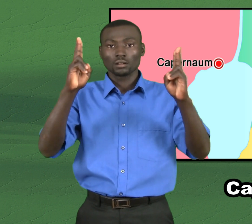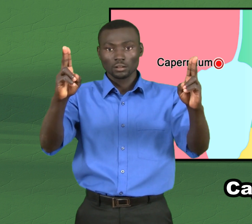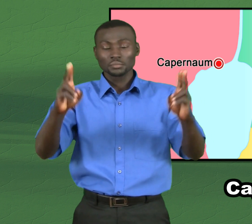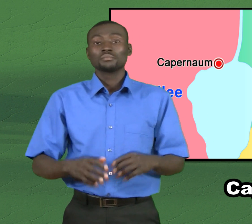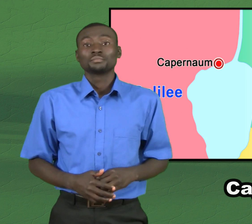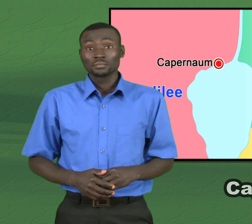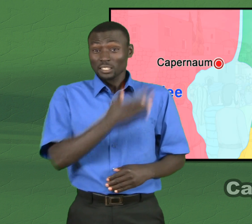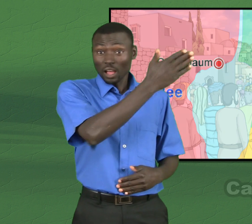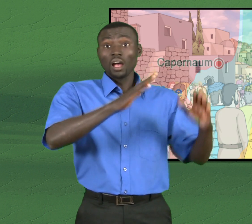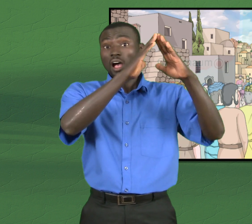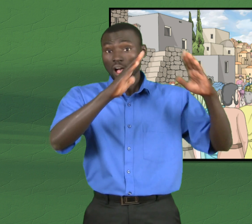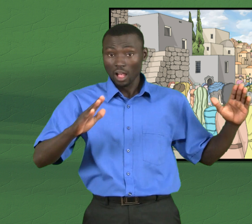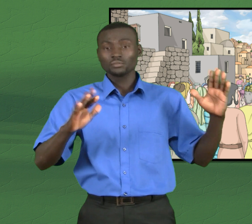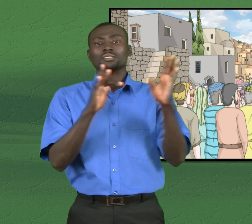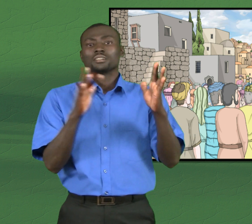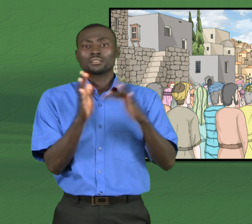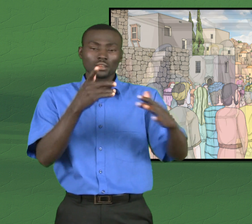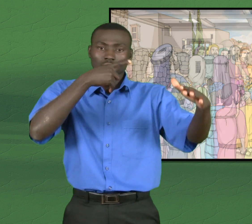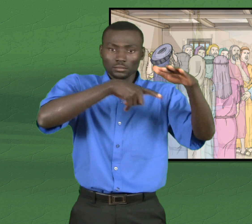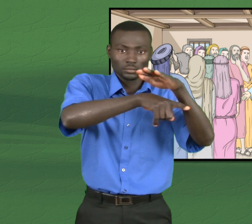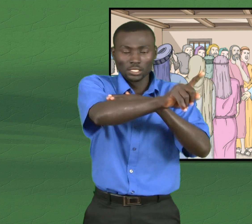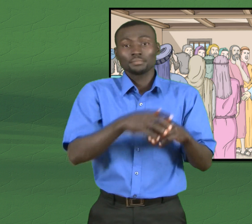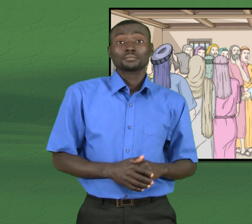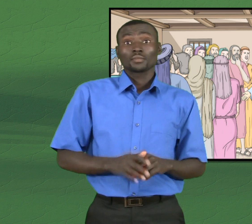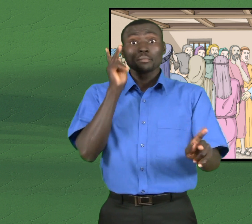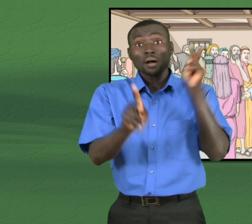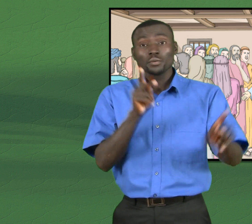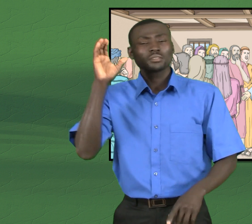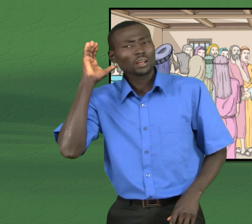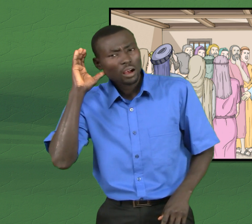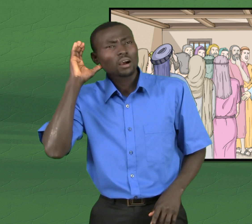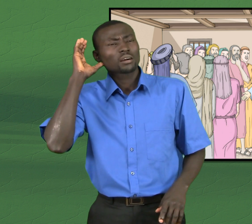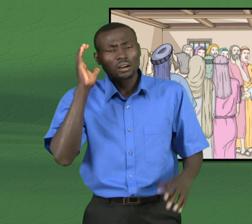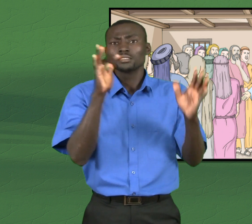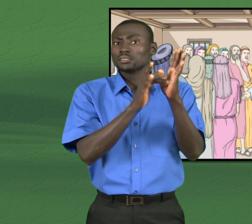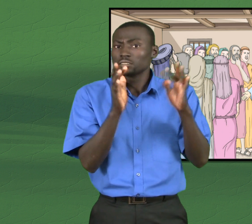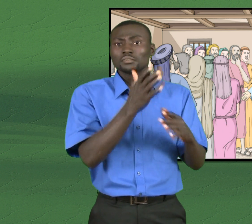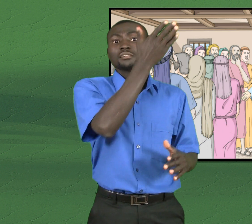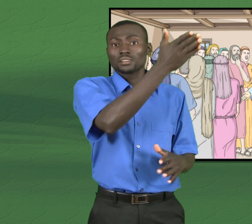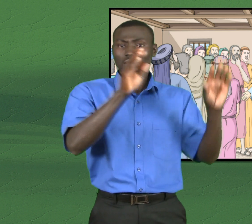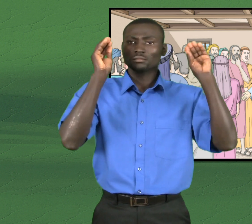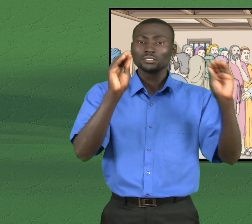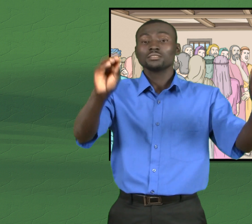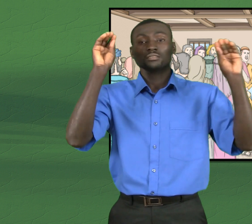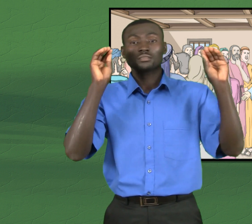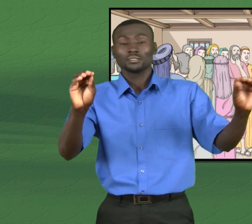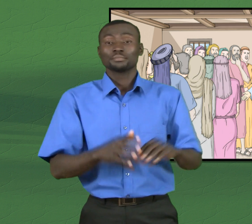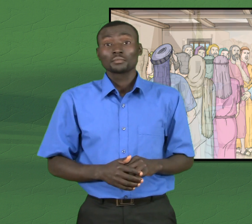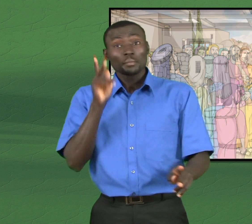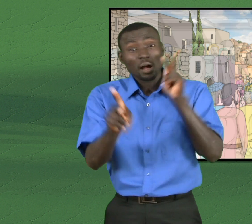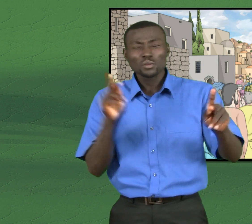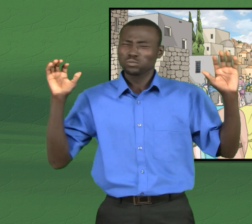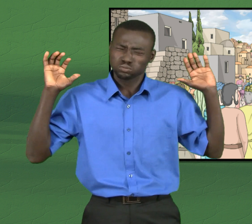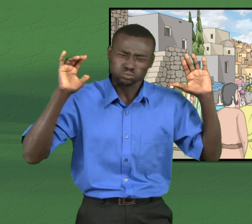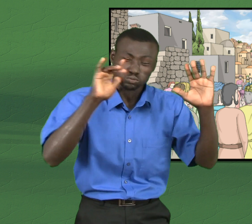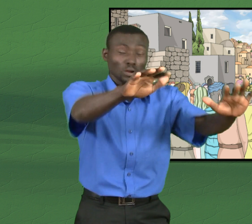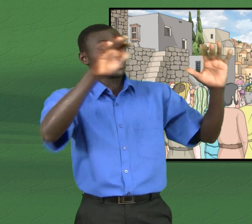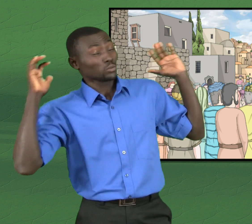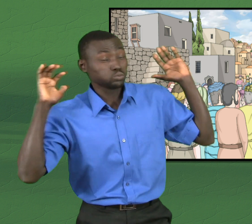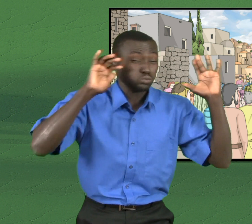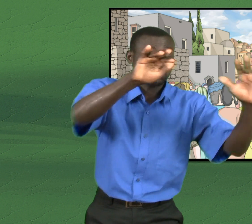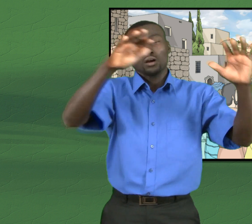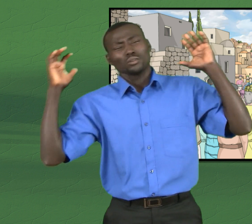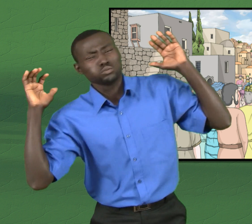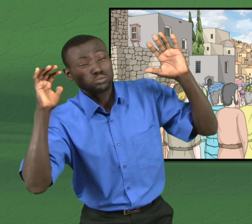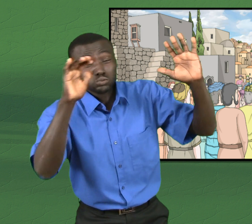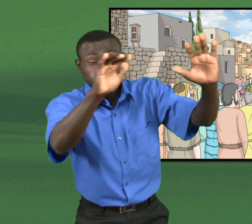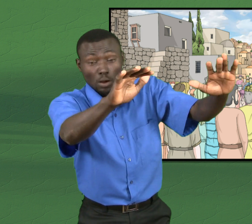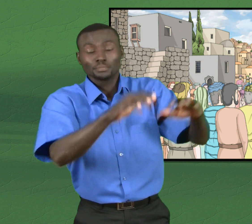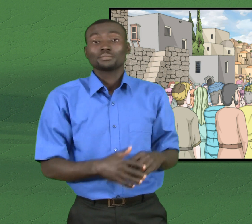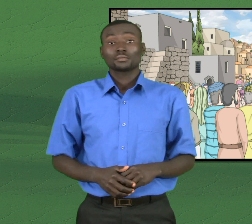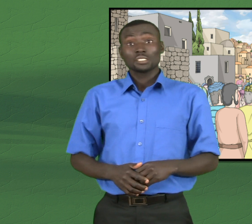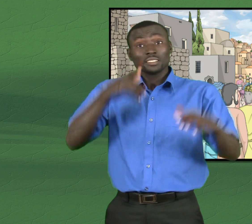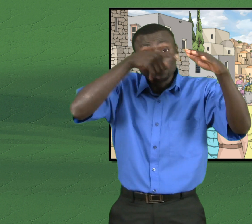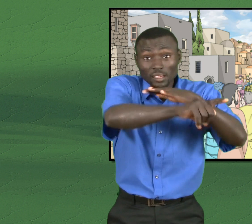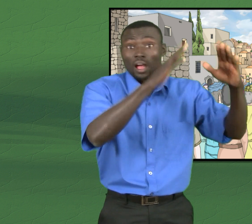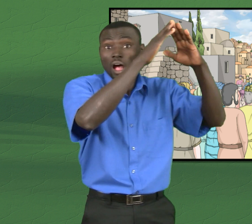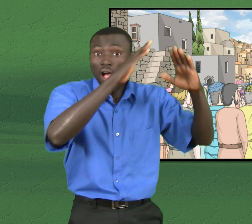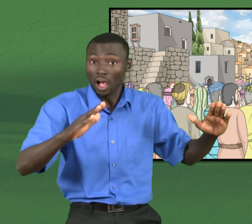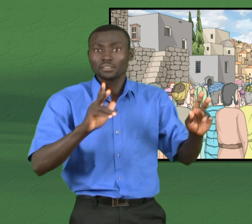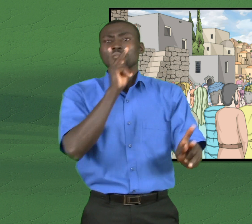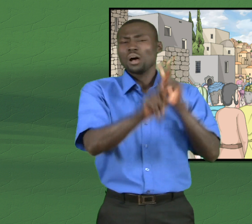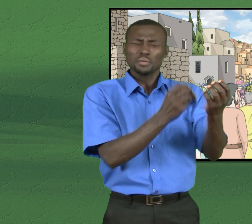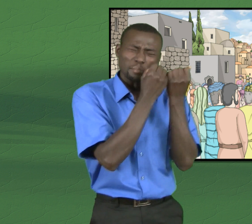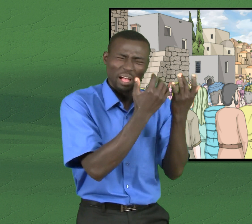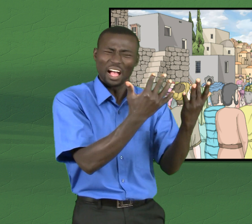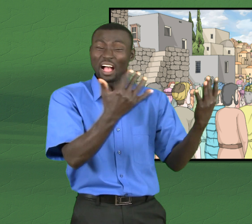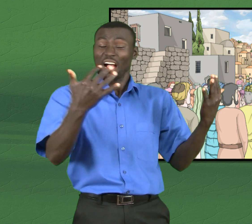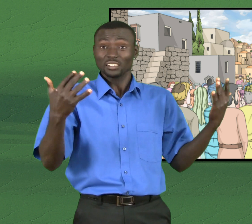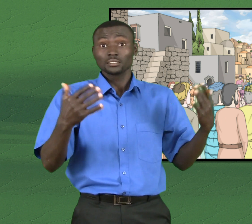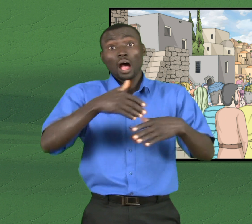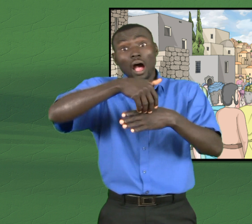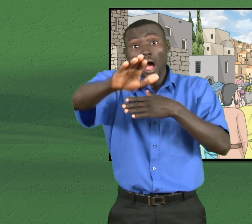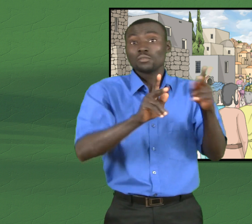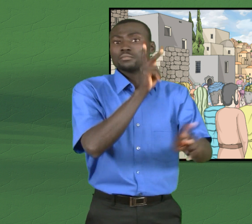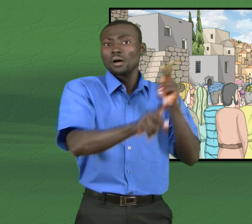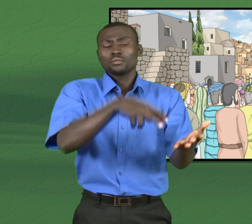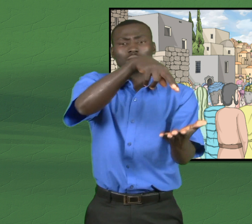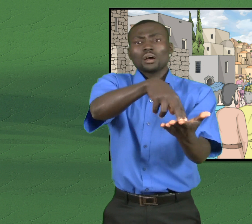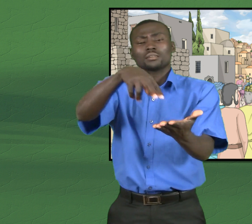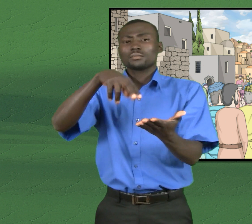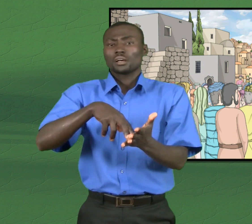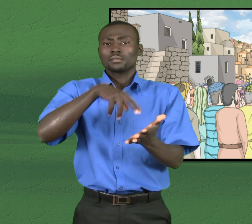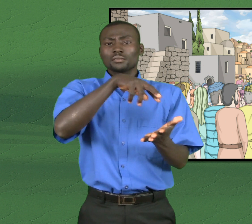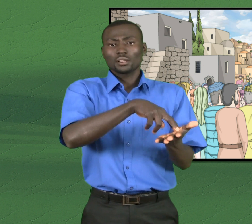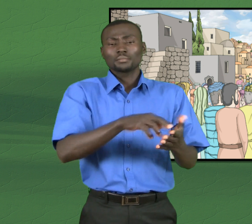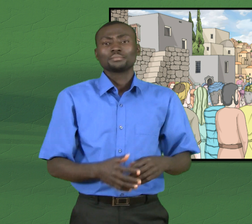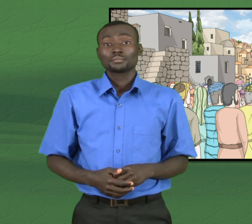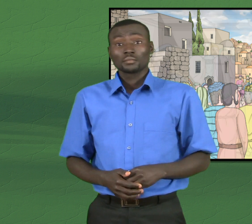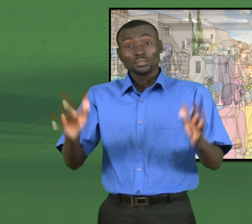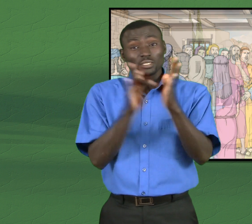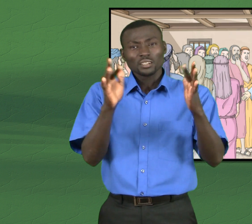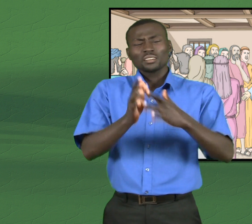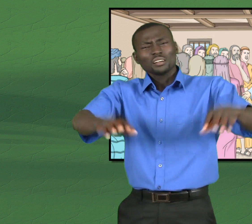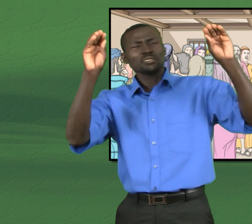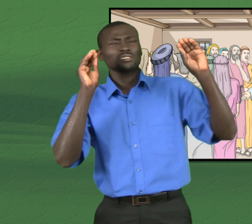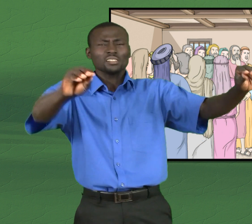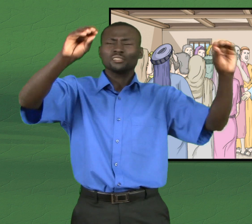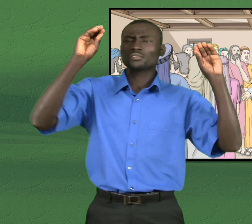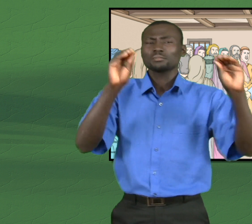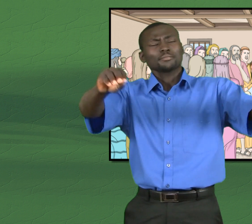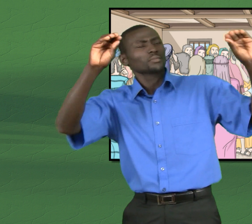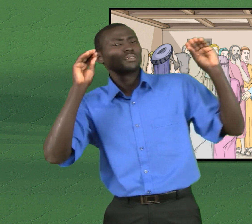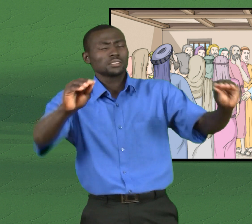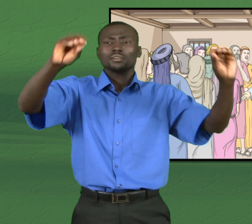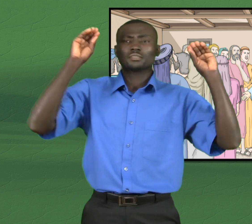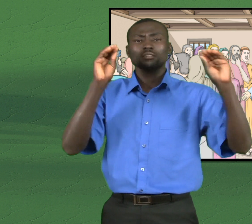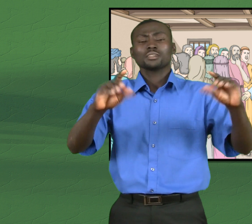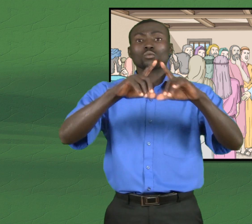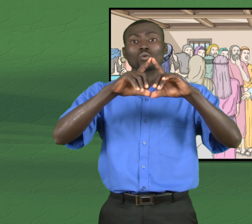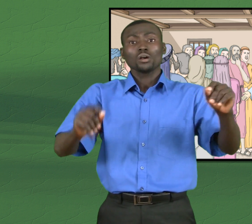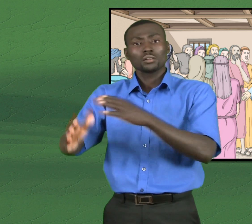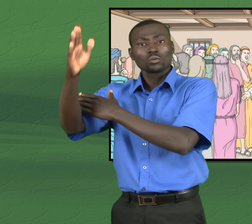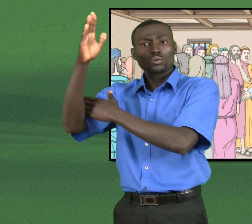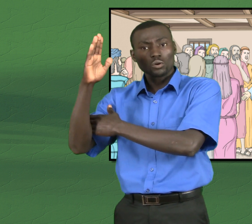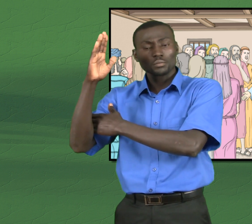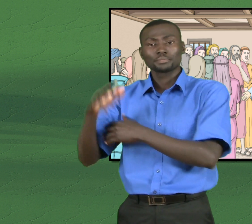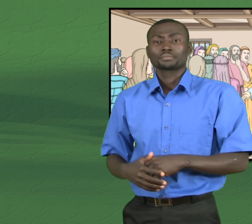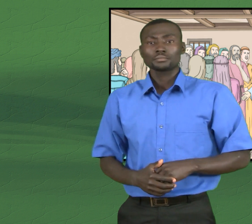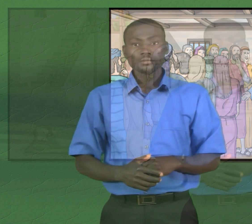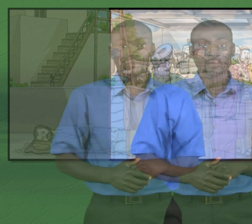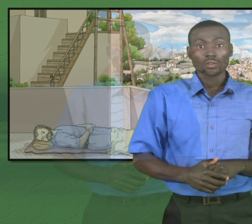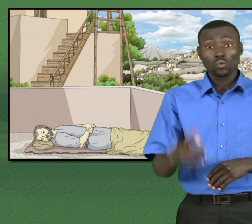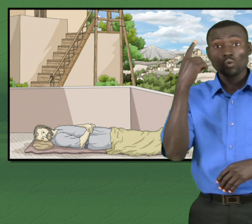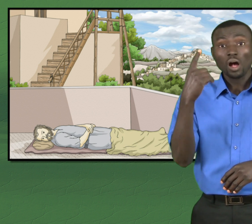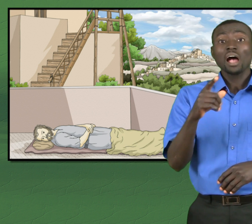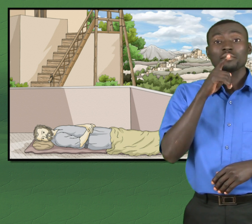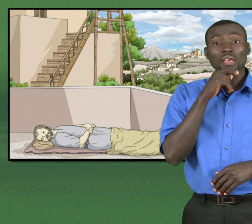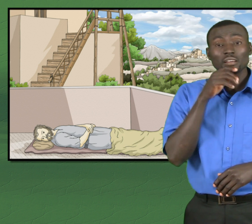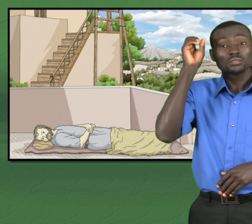And when the people heard that He was home, they gathered in such large numbers that there was no more room, not even outside the door, as Jesus spoke the word to them.